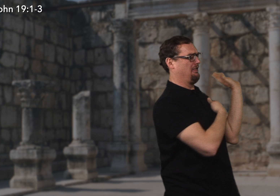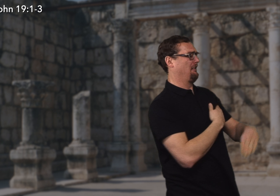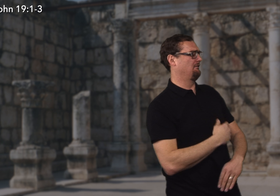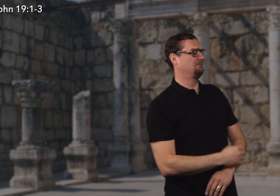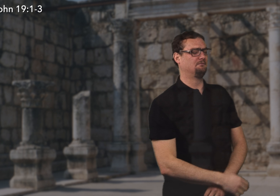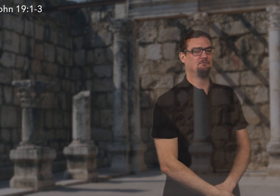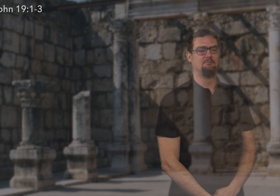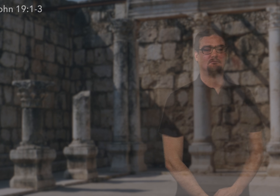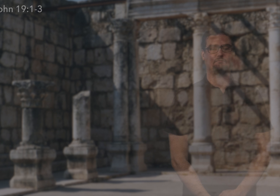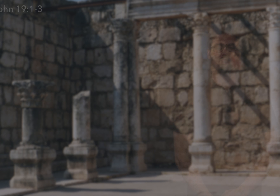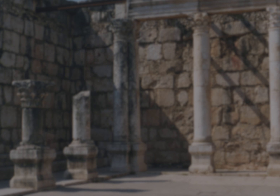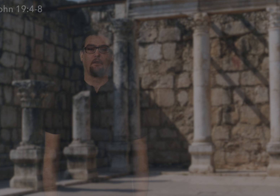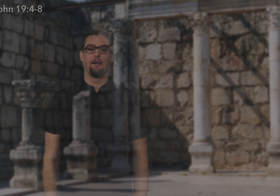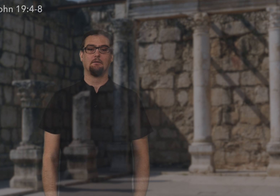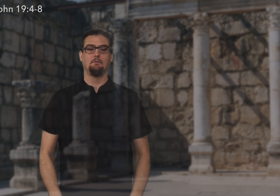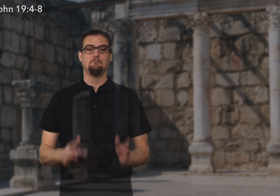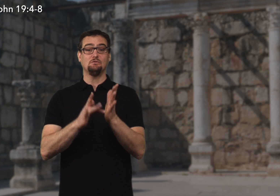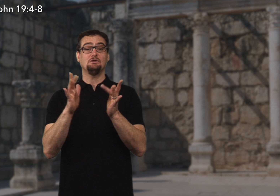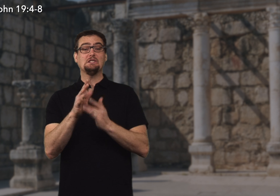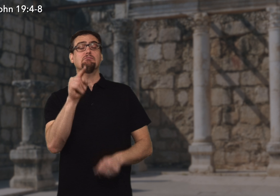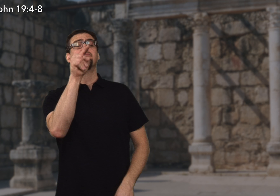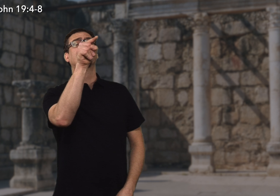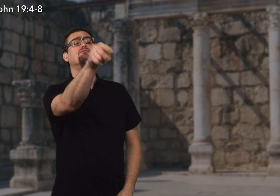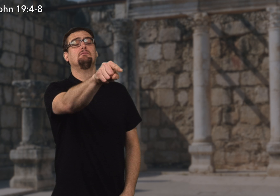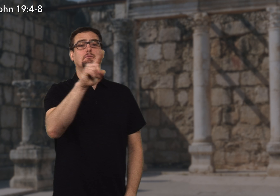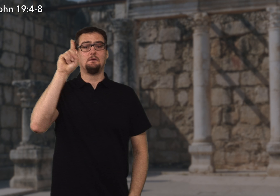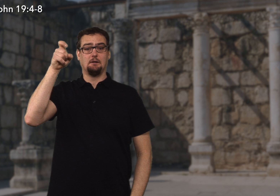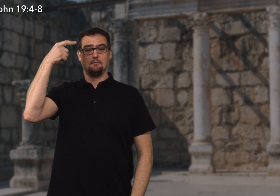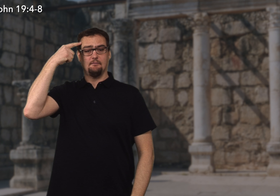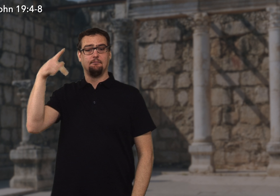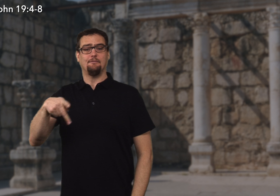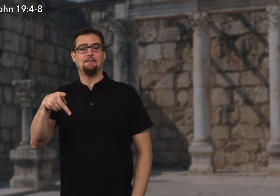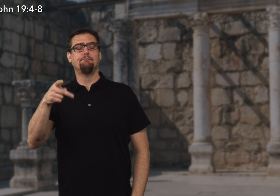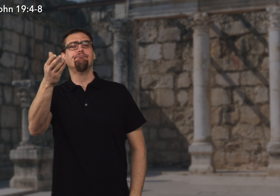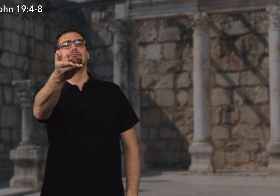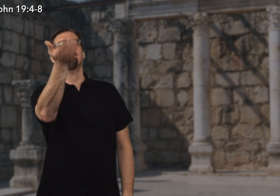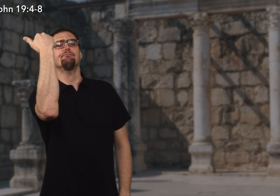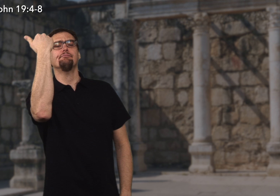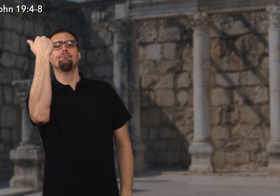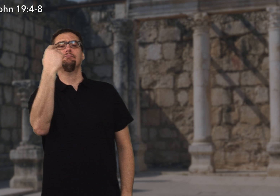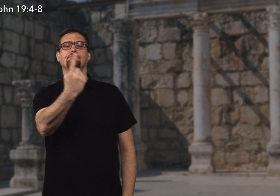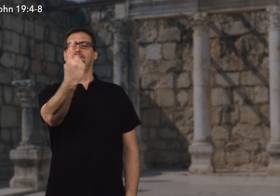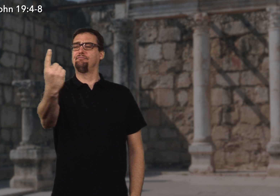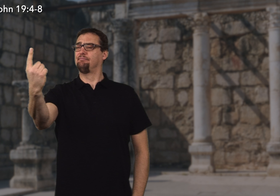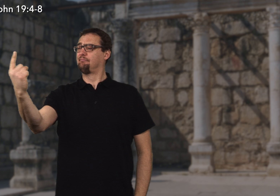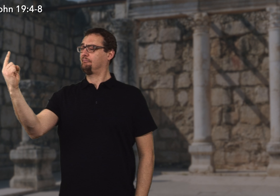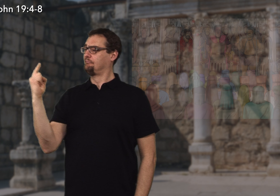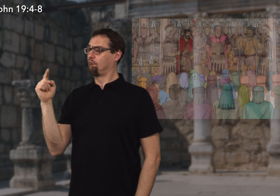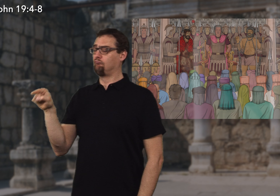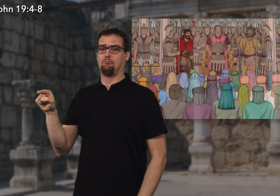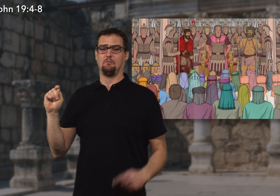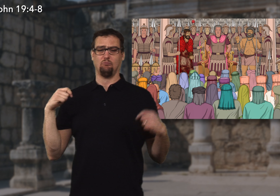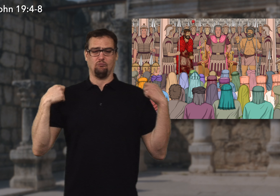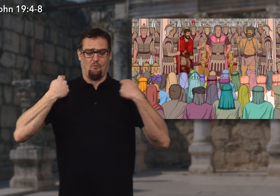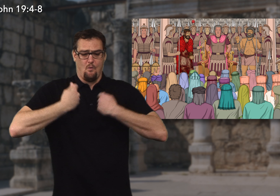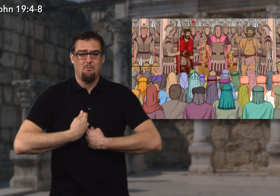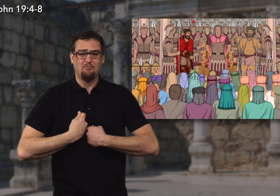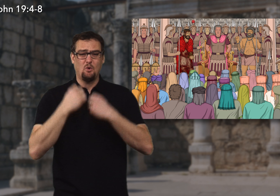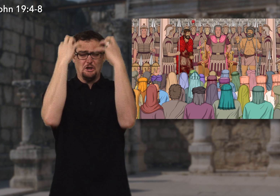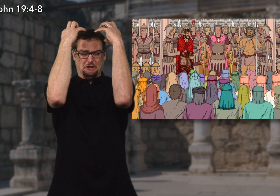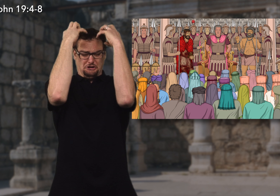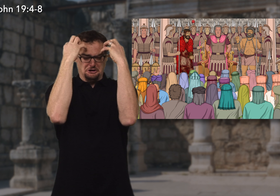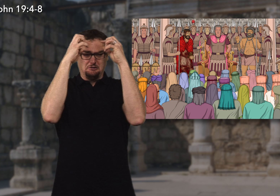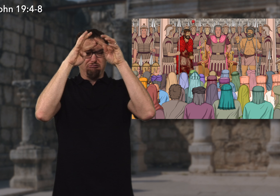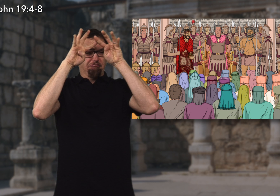Once again Pilate came out and said to the Jews, “Look, I am bringing Him out to you to let you know that I find no basis for a charge against Him.”